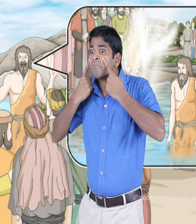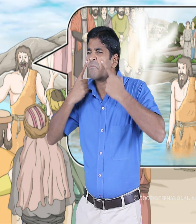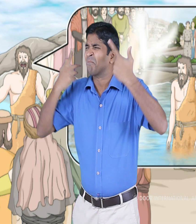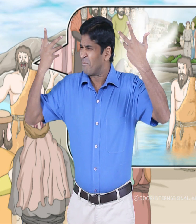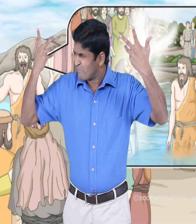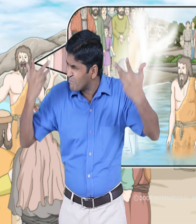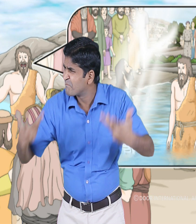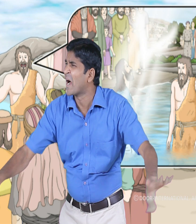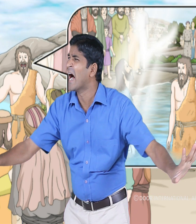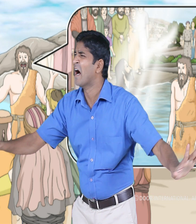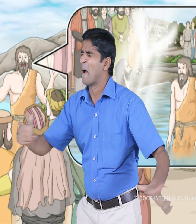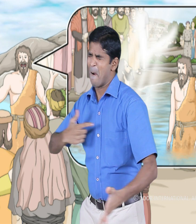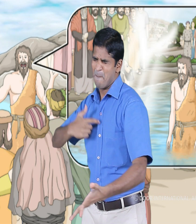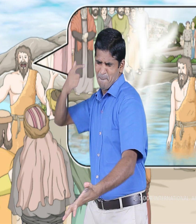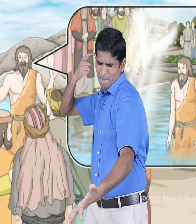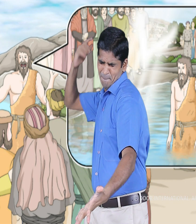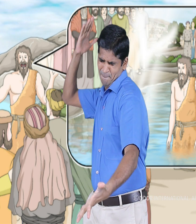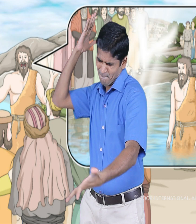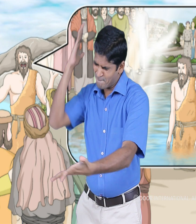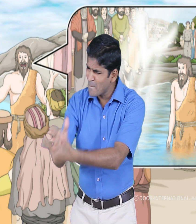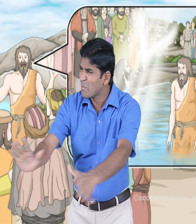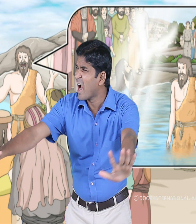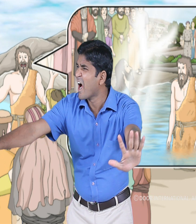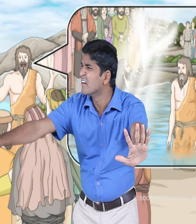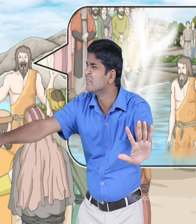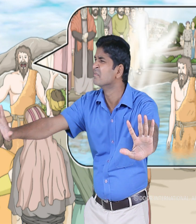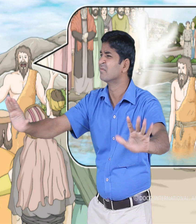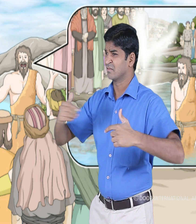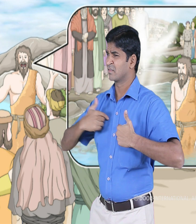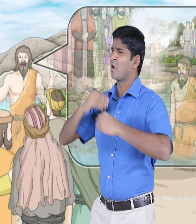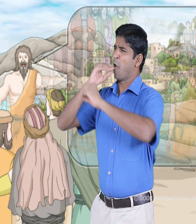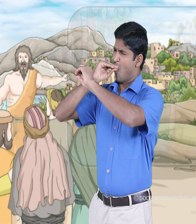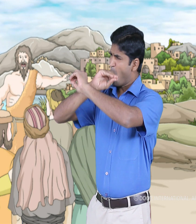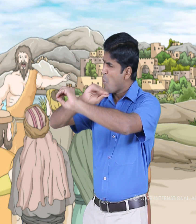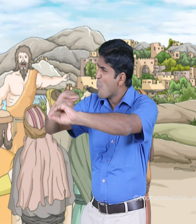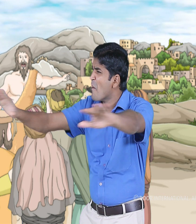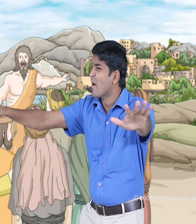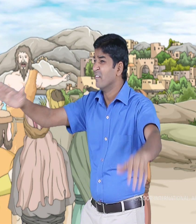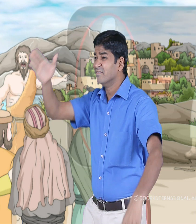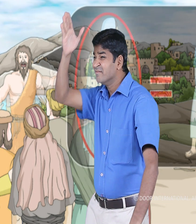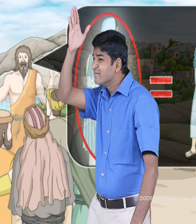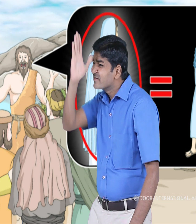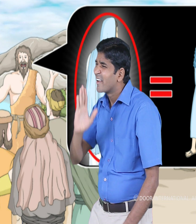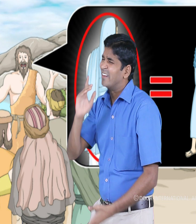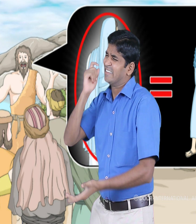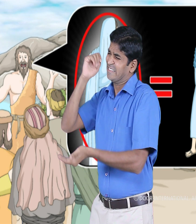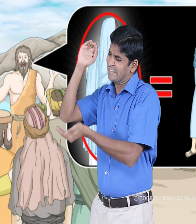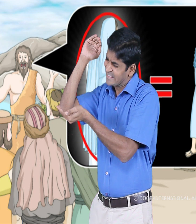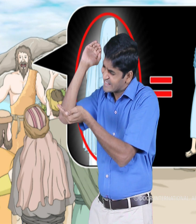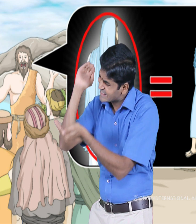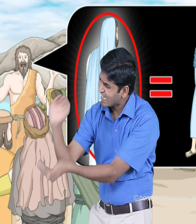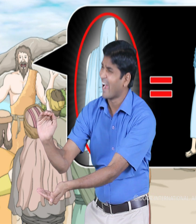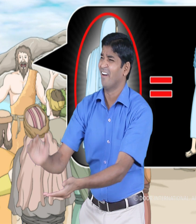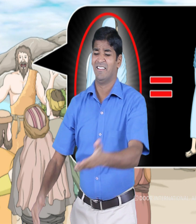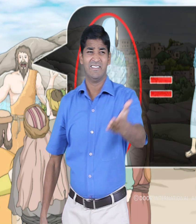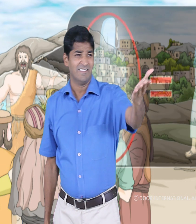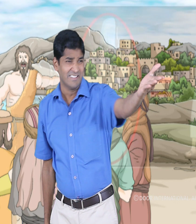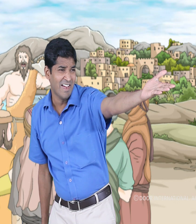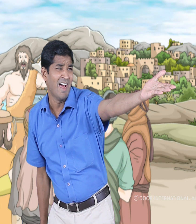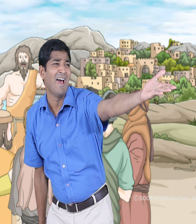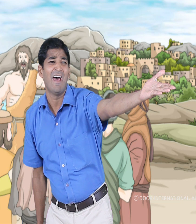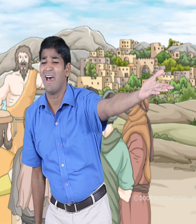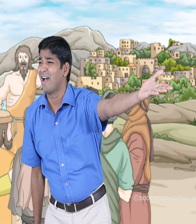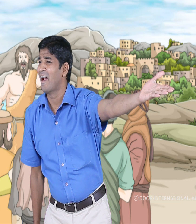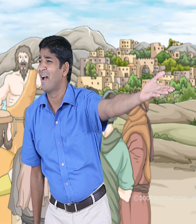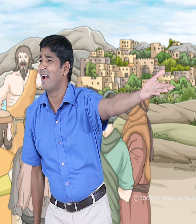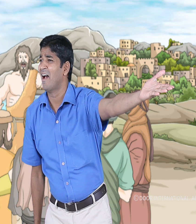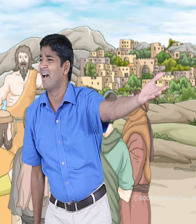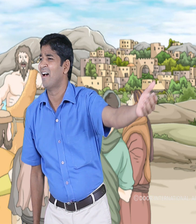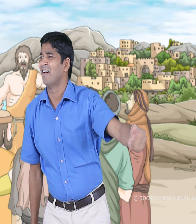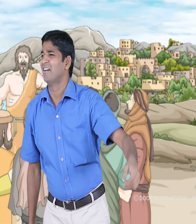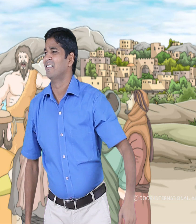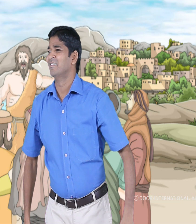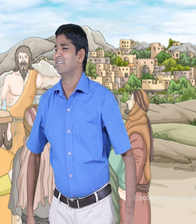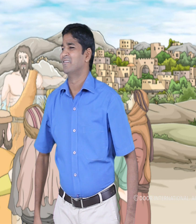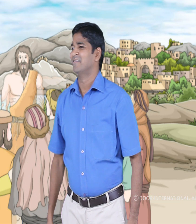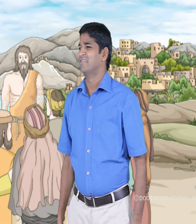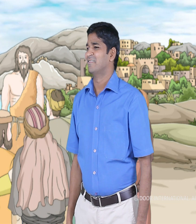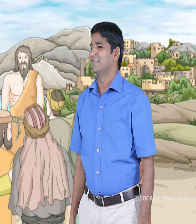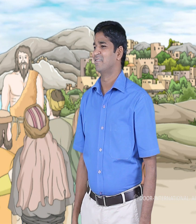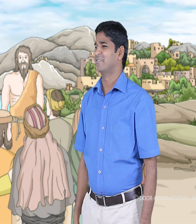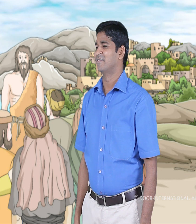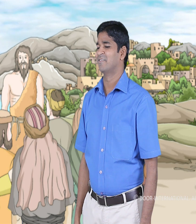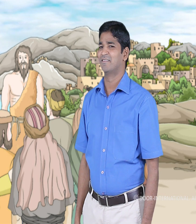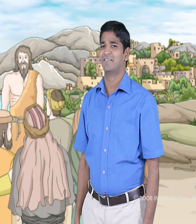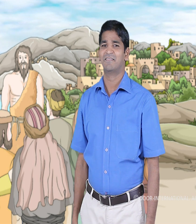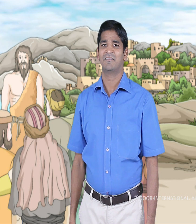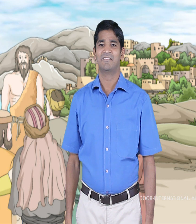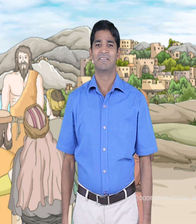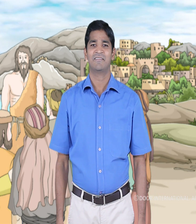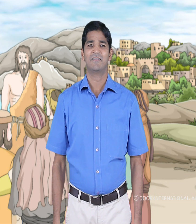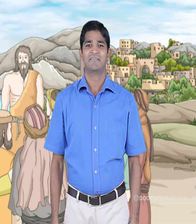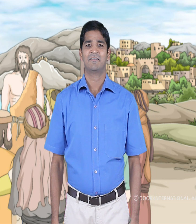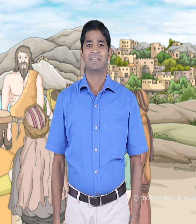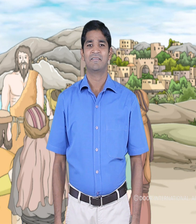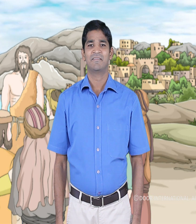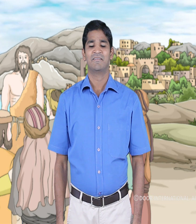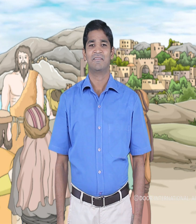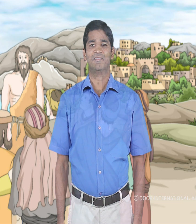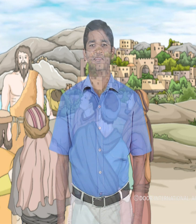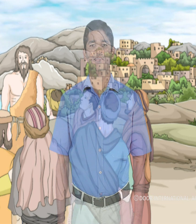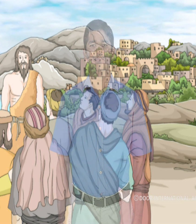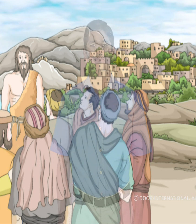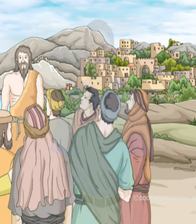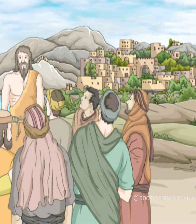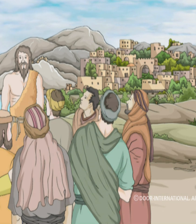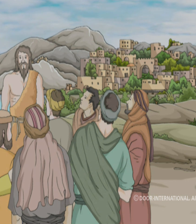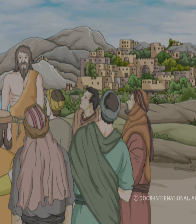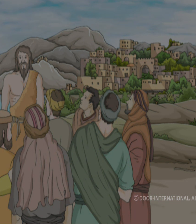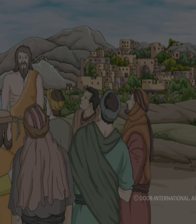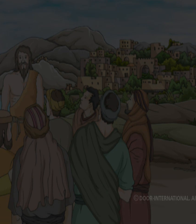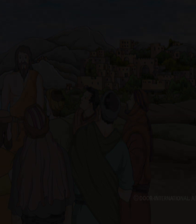I have seen and testified that this is the Son of God.”